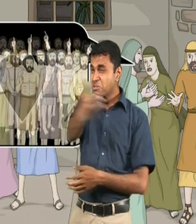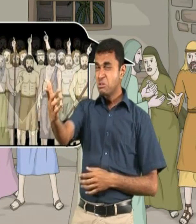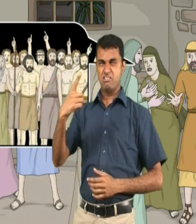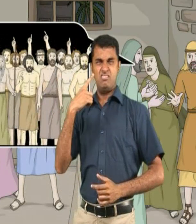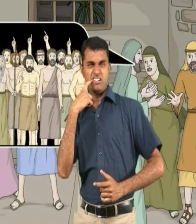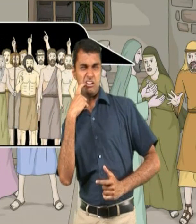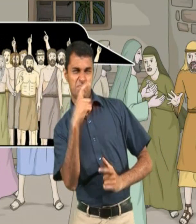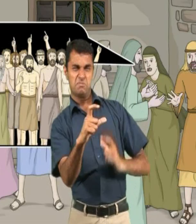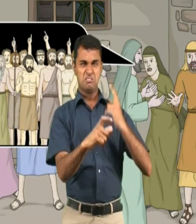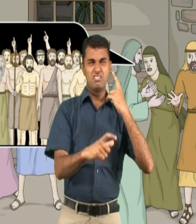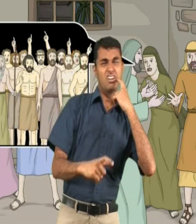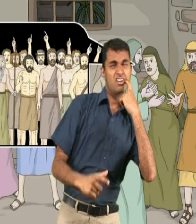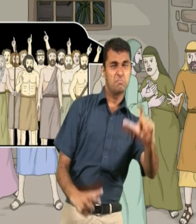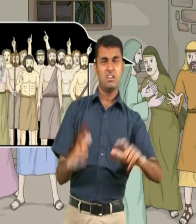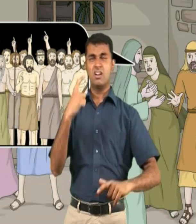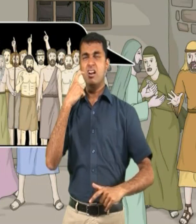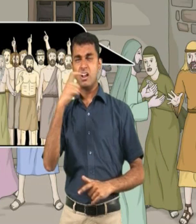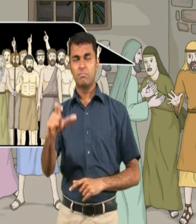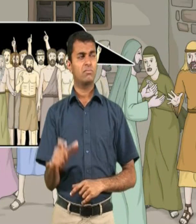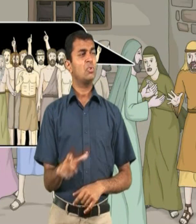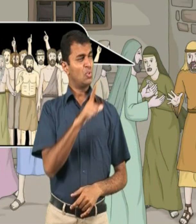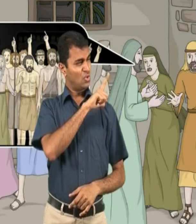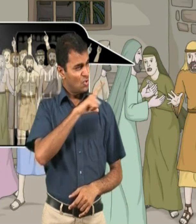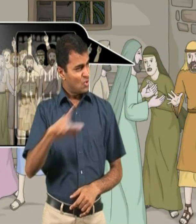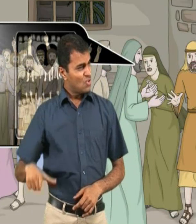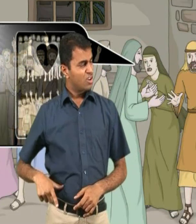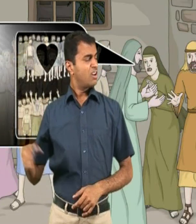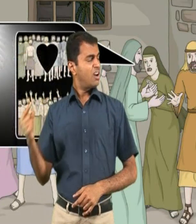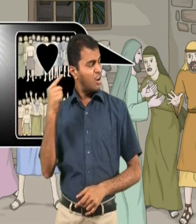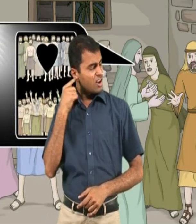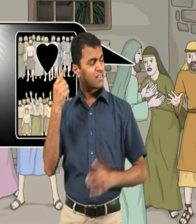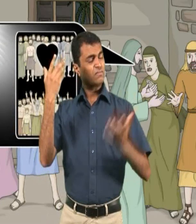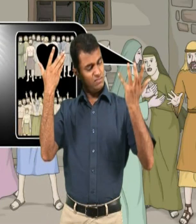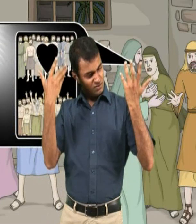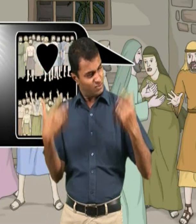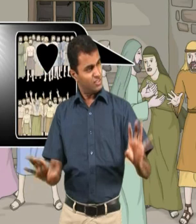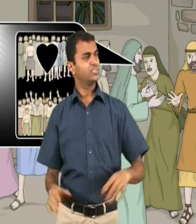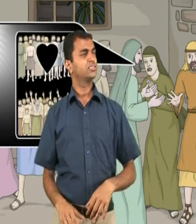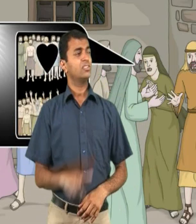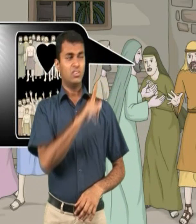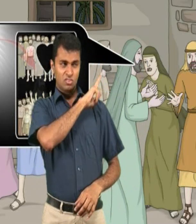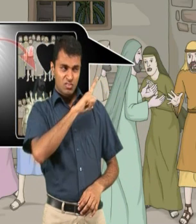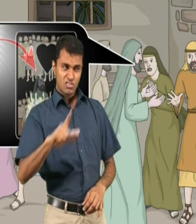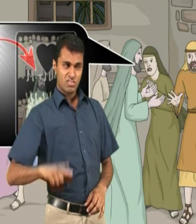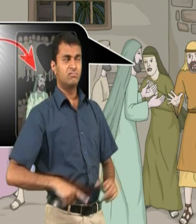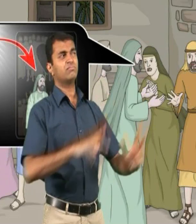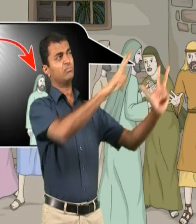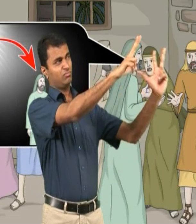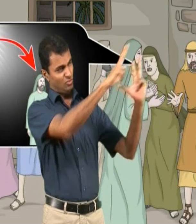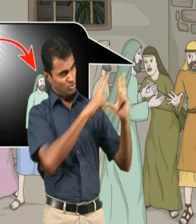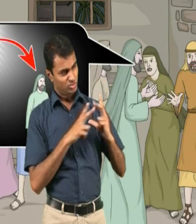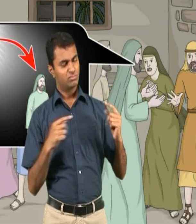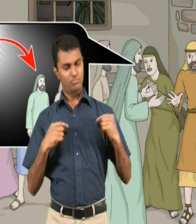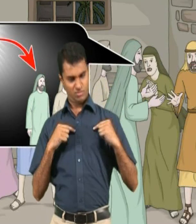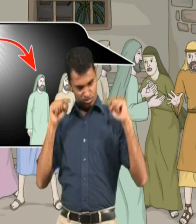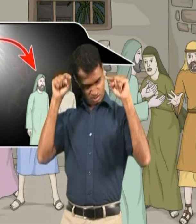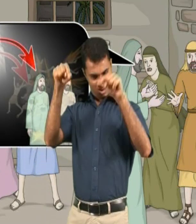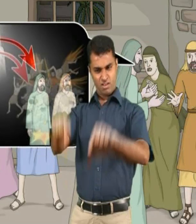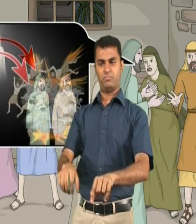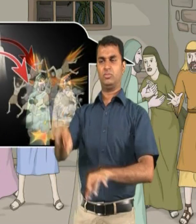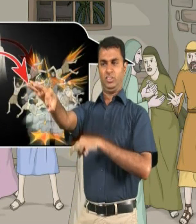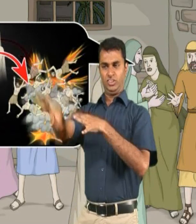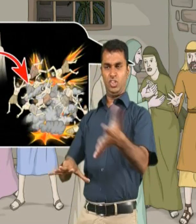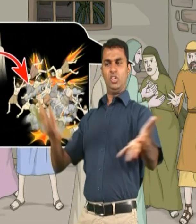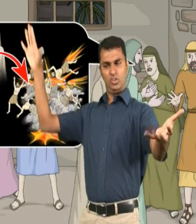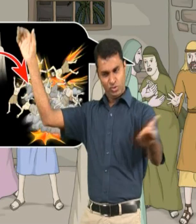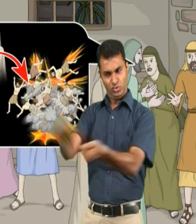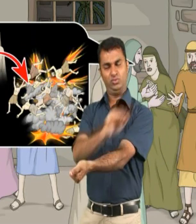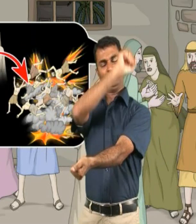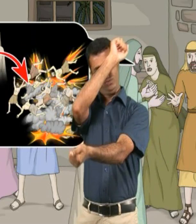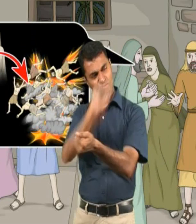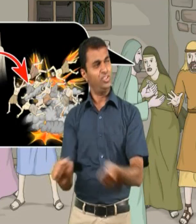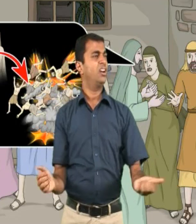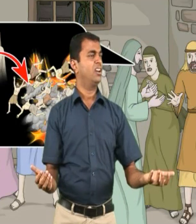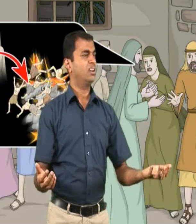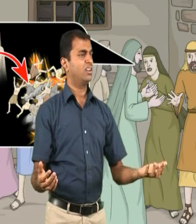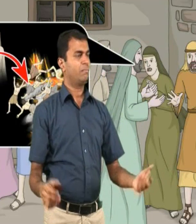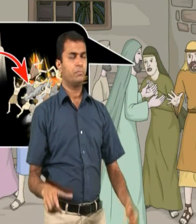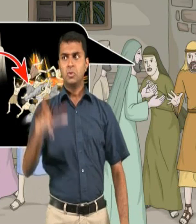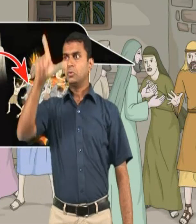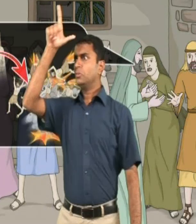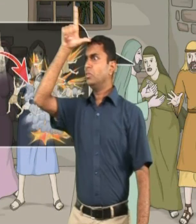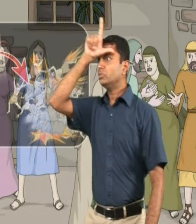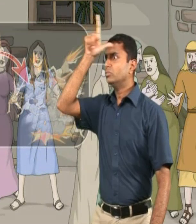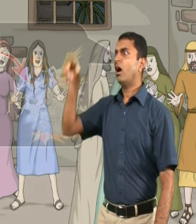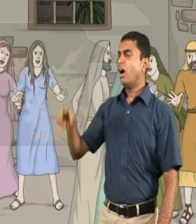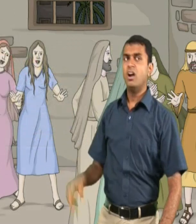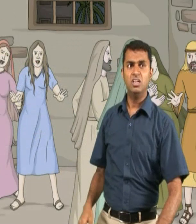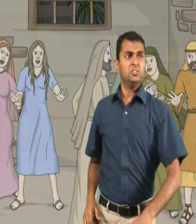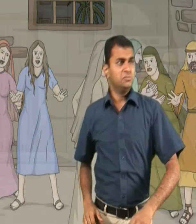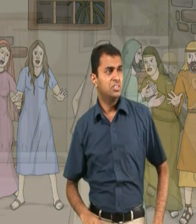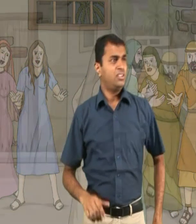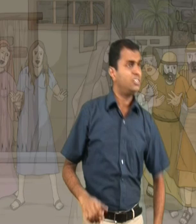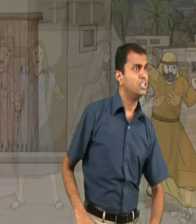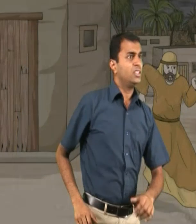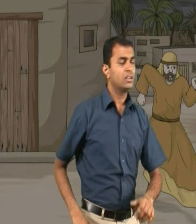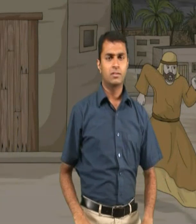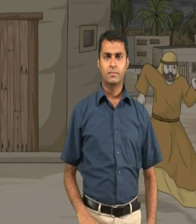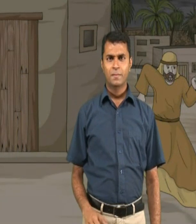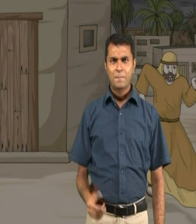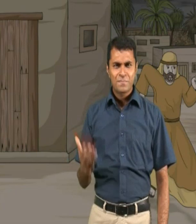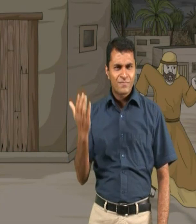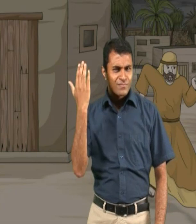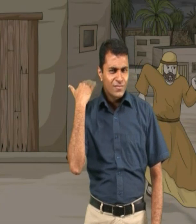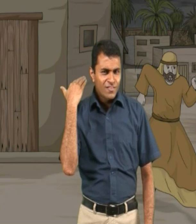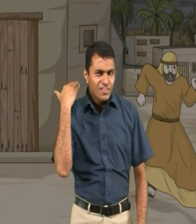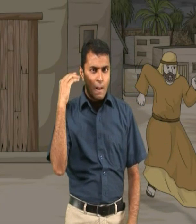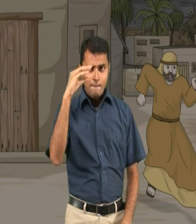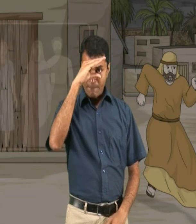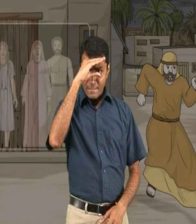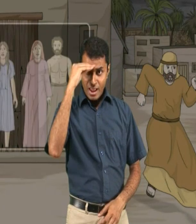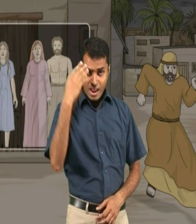For the outcry to the LORD against its people is so great that He has sent us to destroy it.”